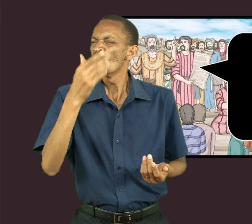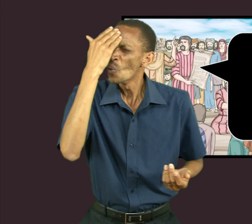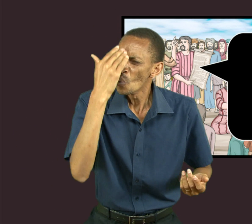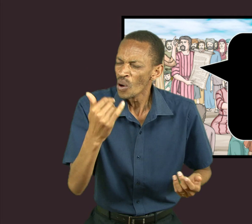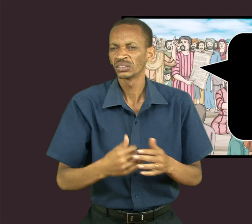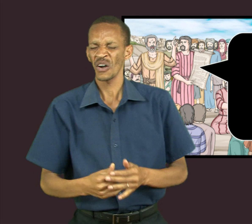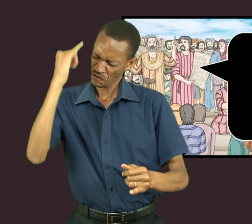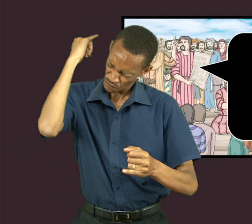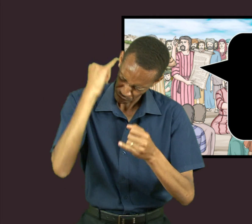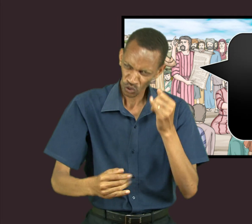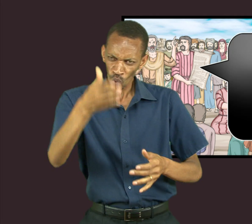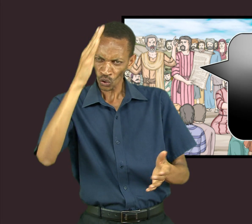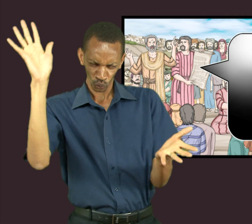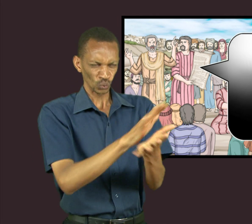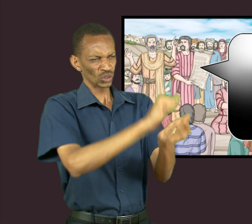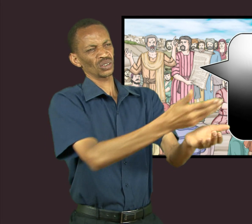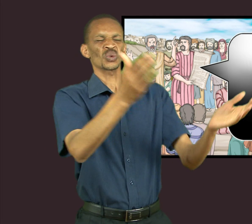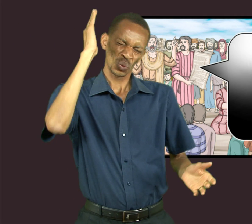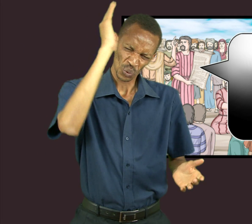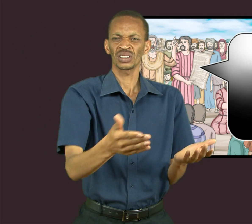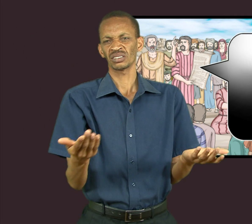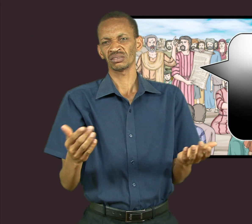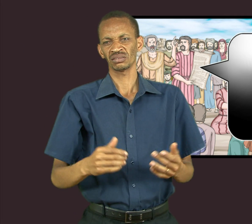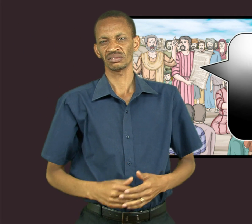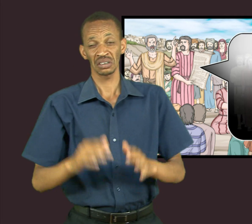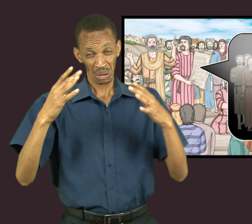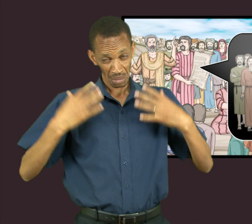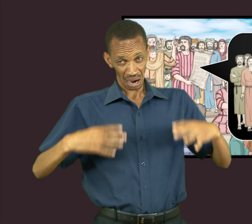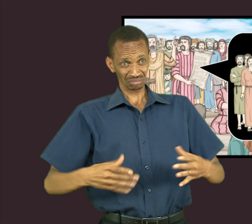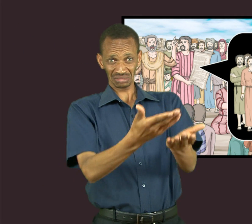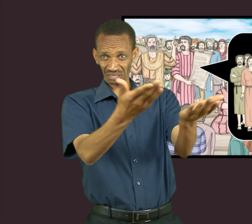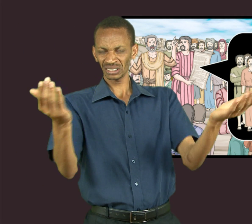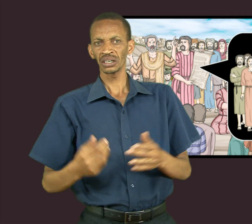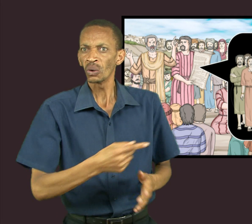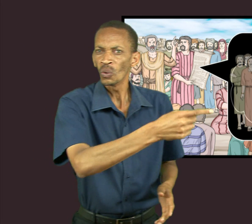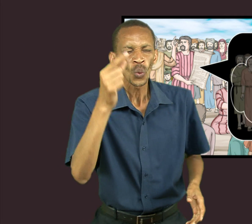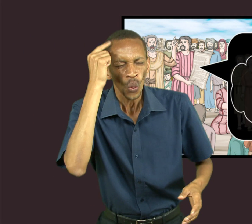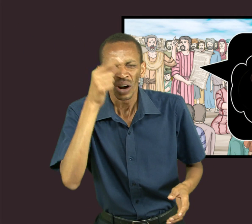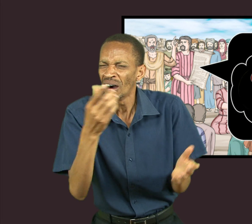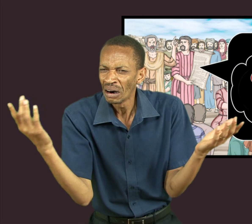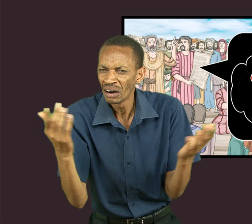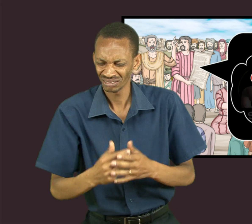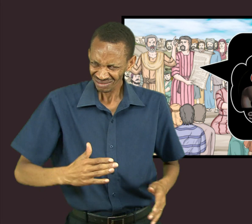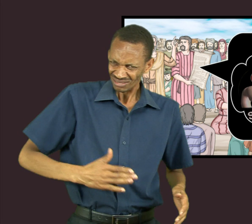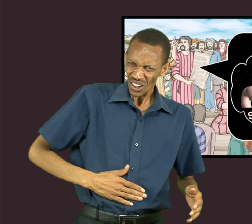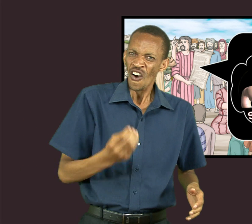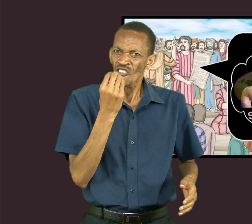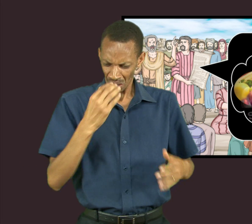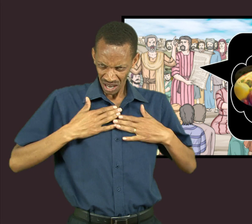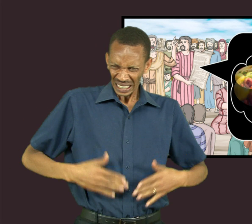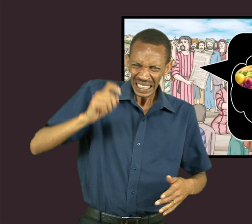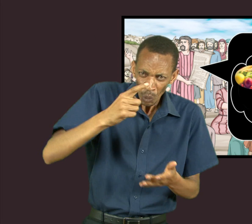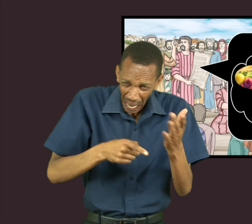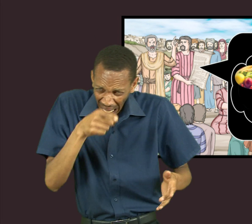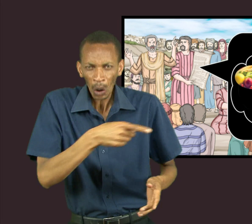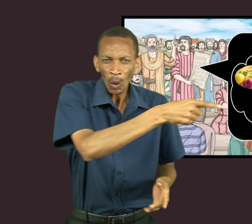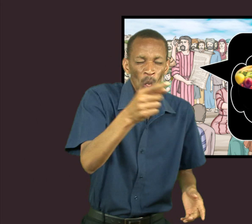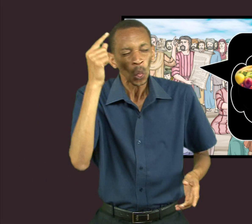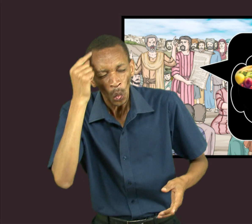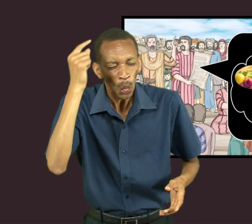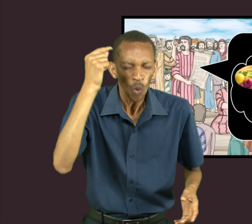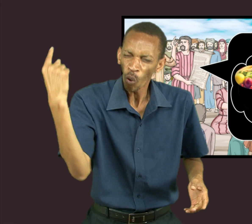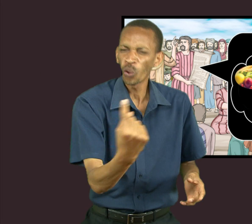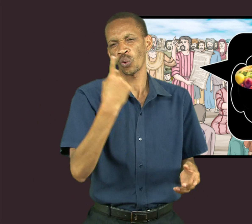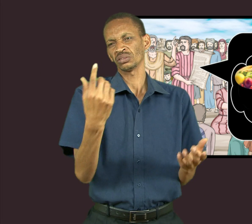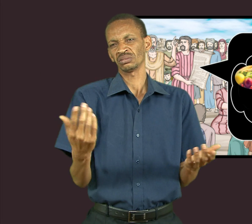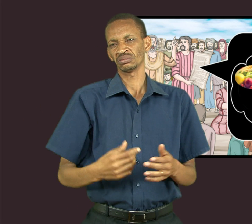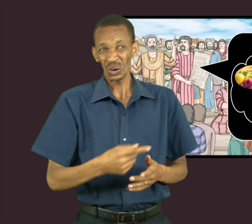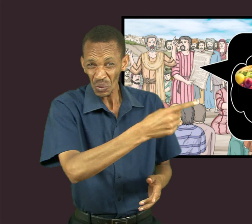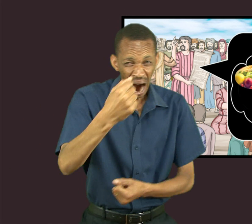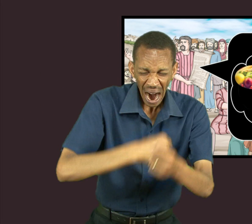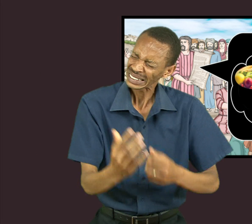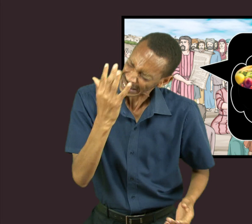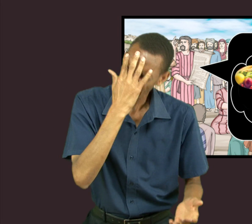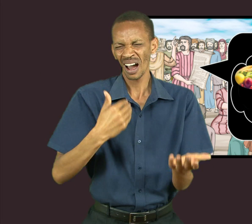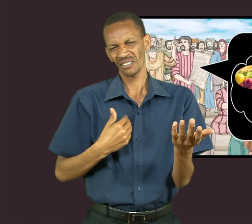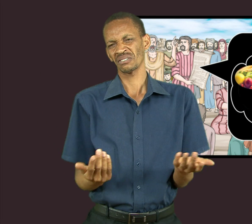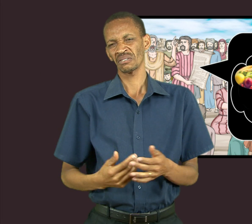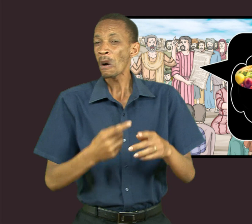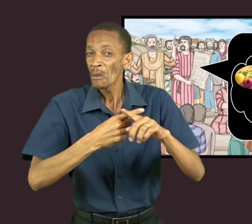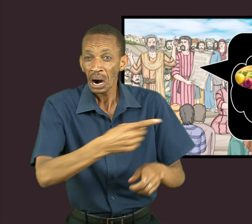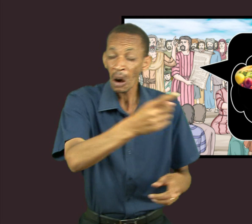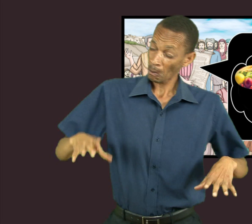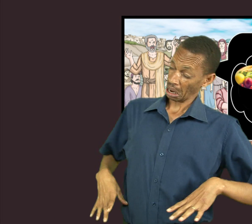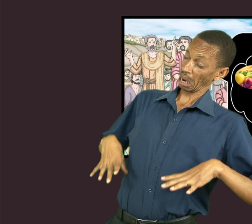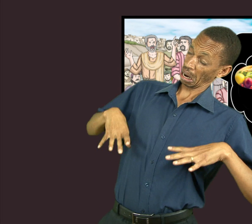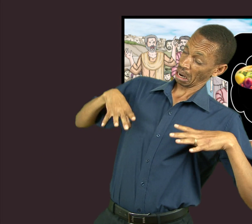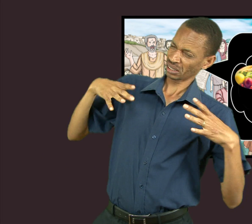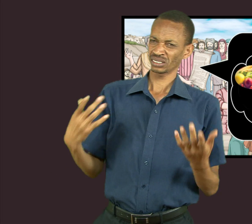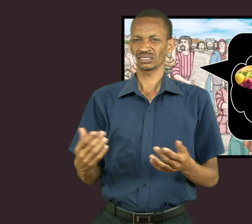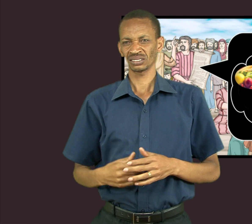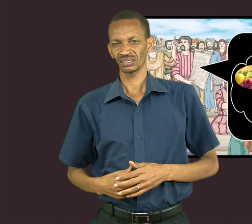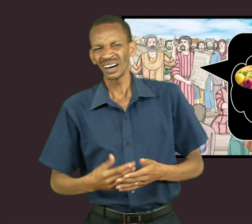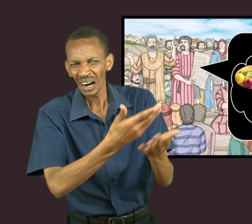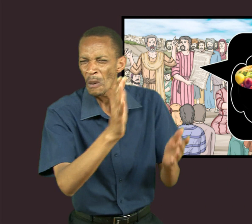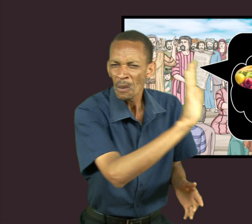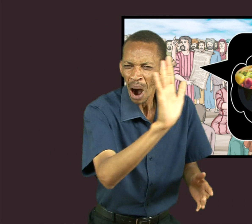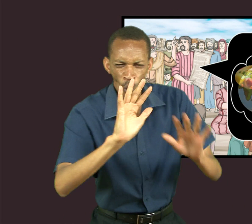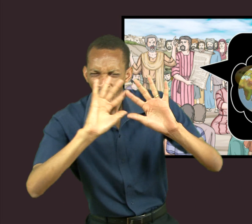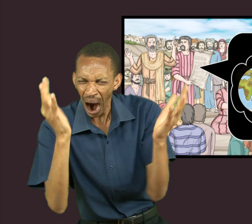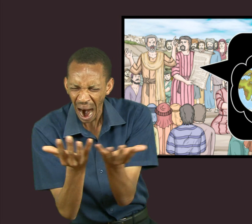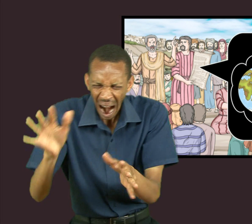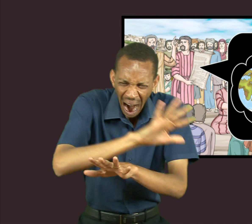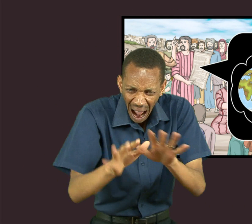Their end is destruction, their god is their belly, and their glory is in their shame.